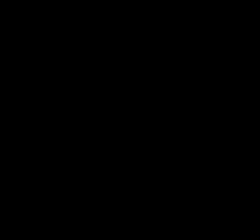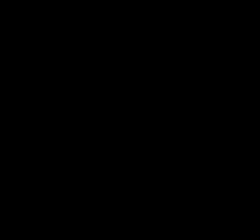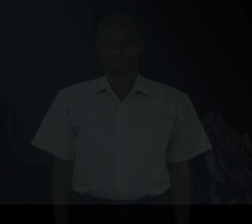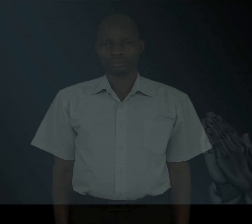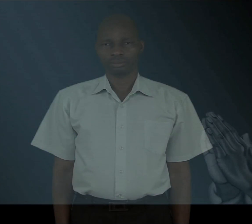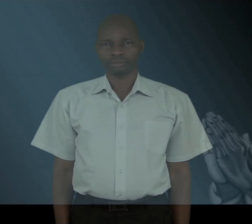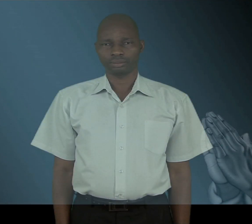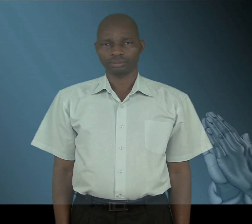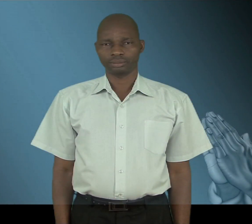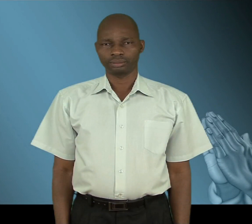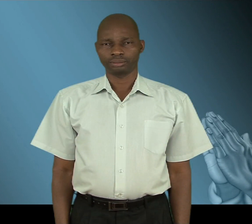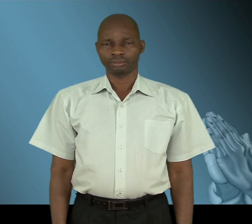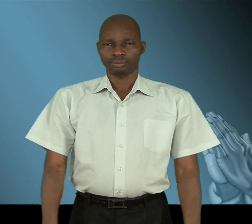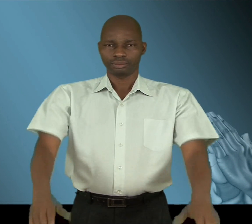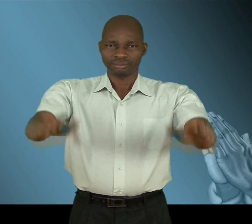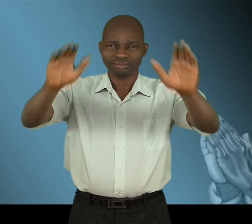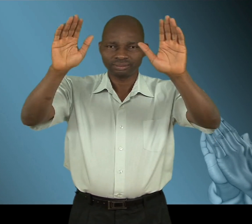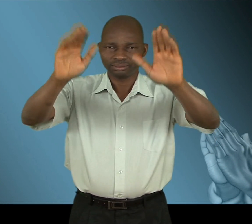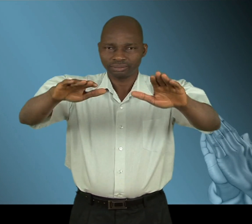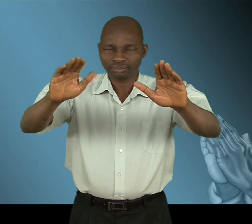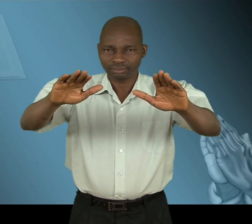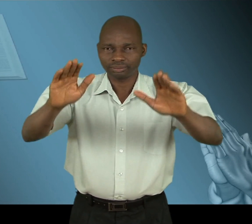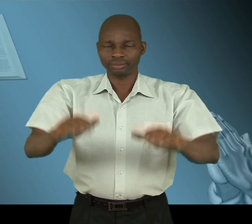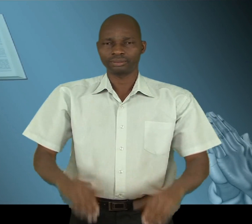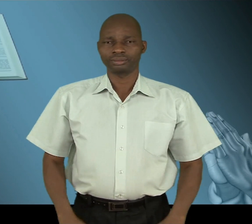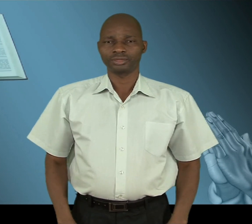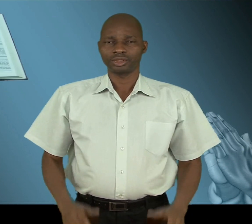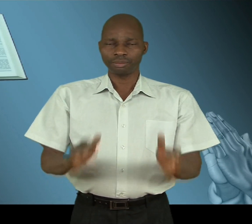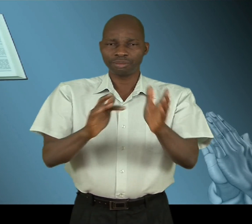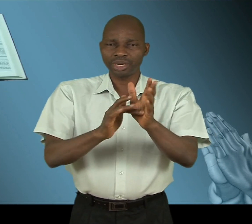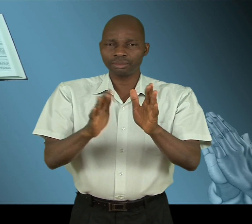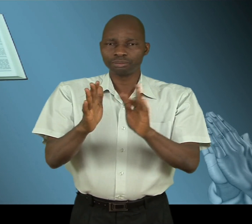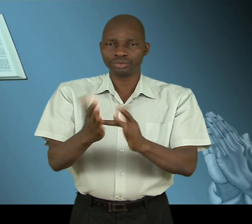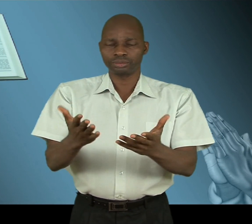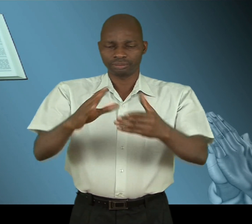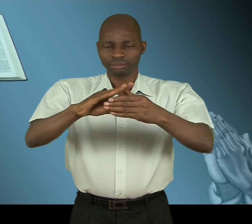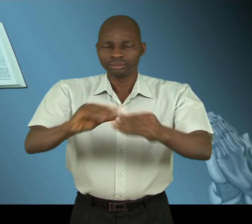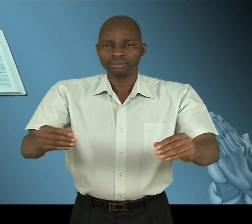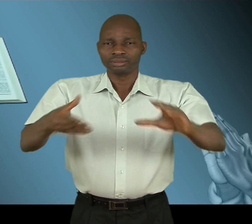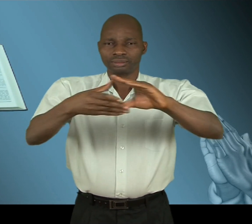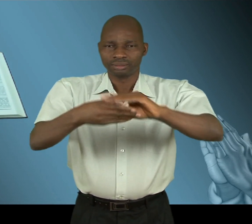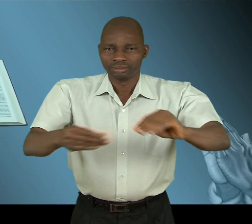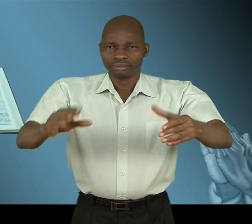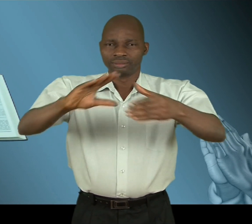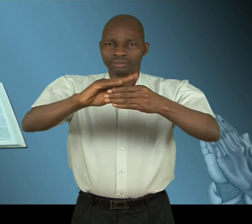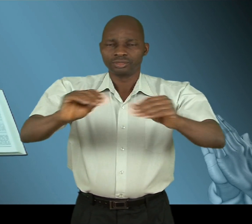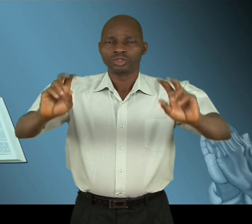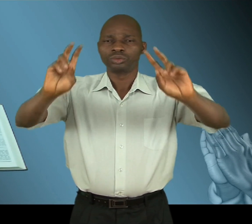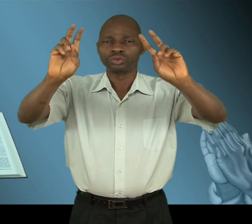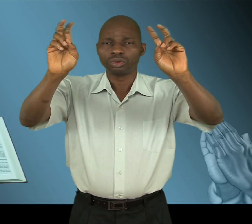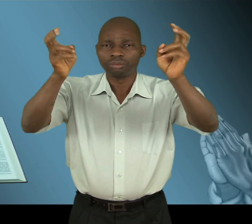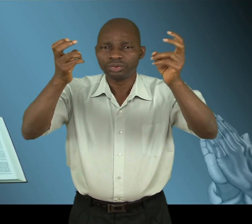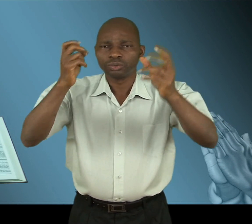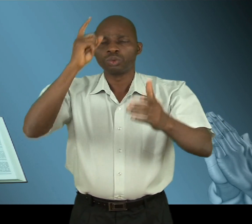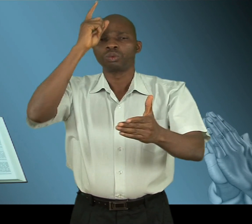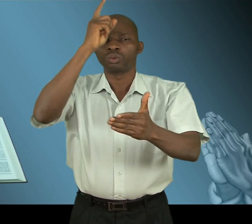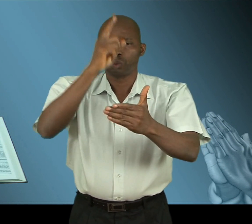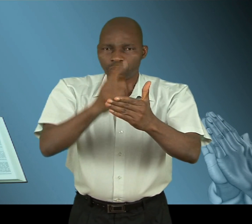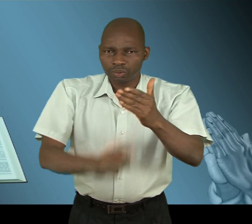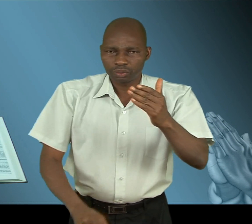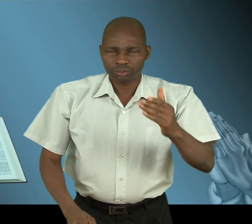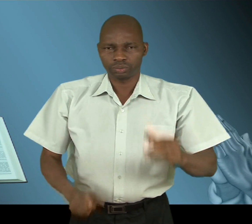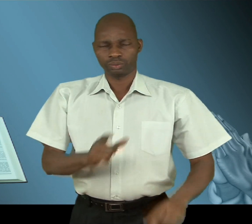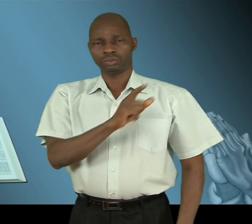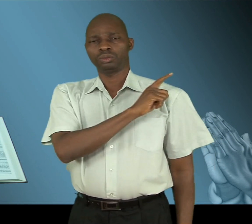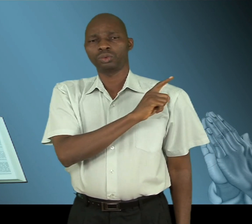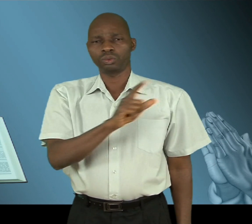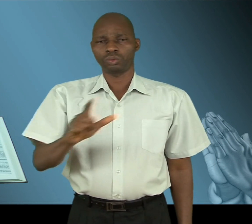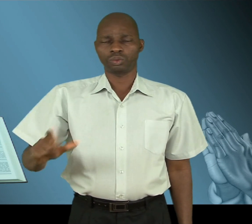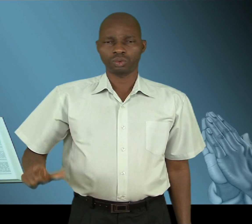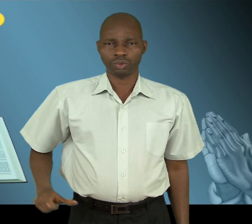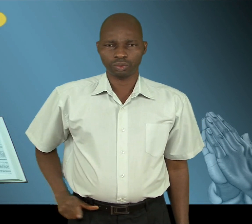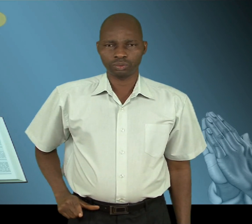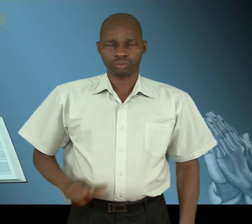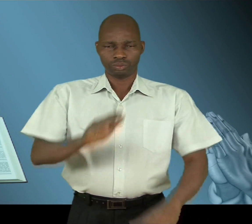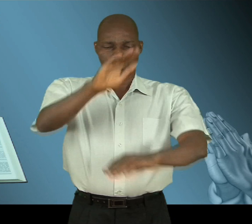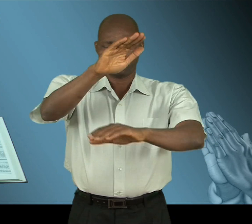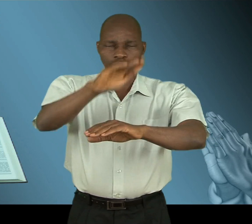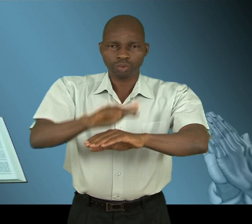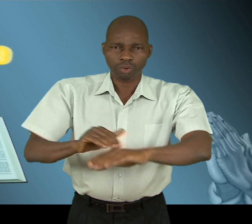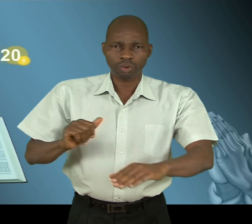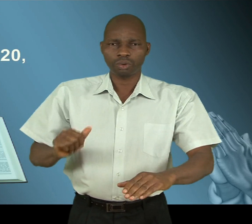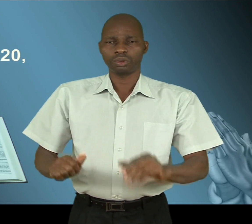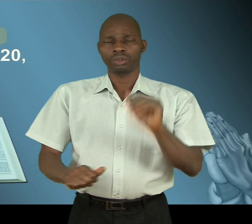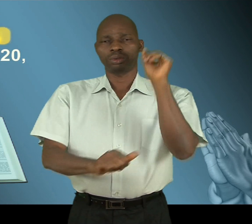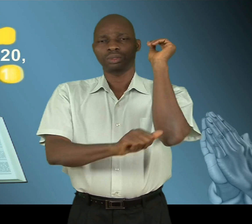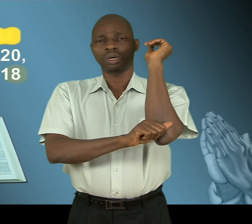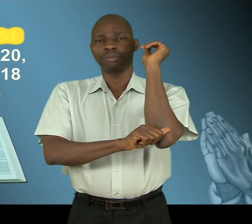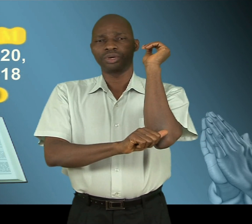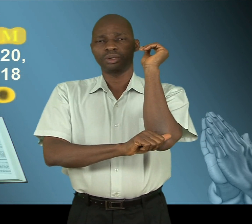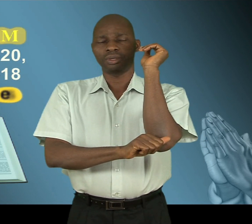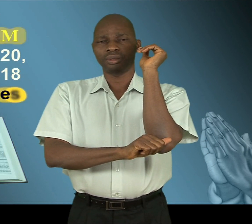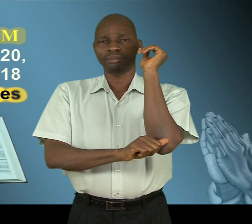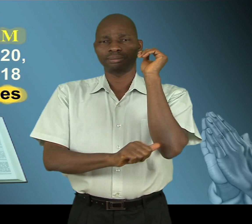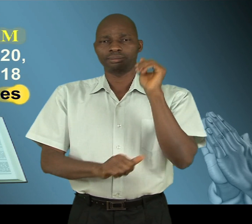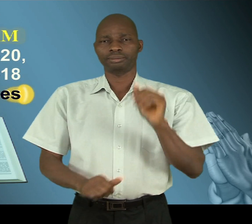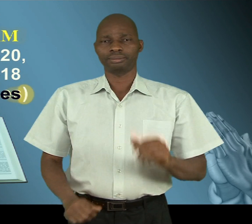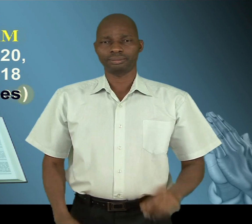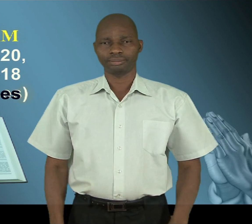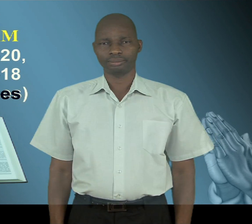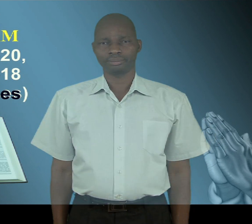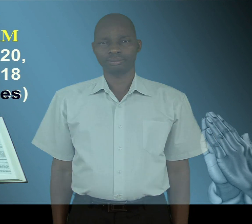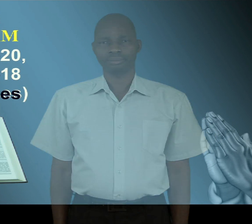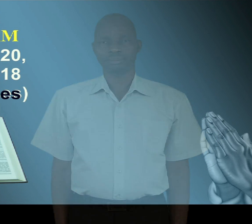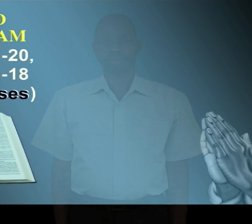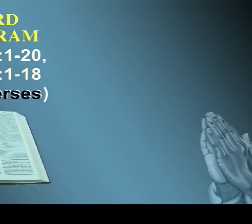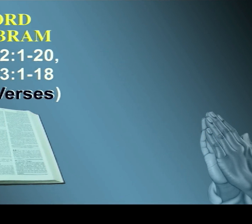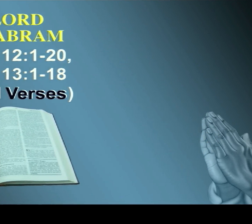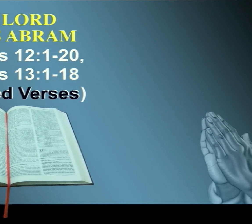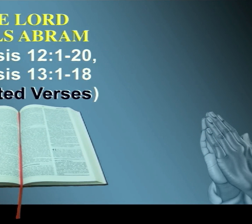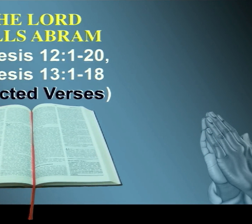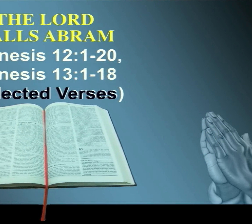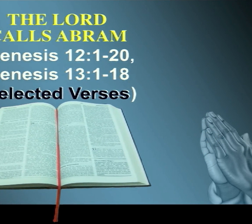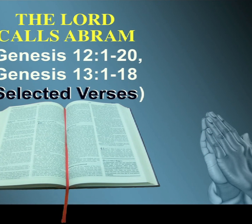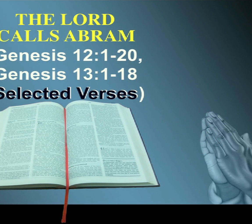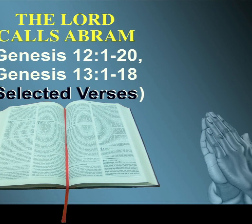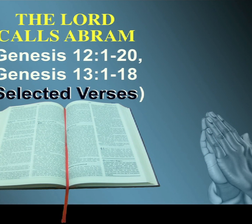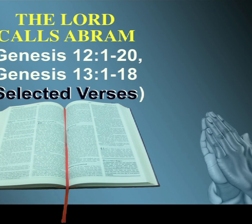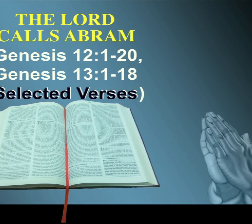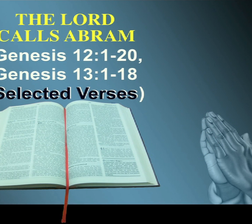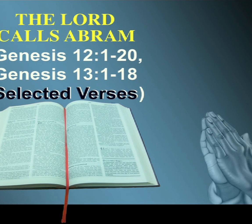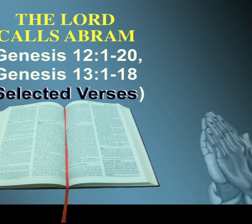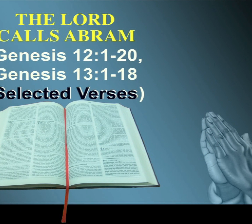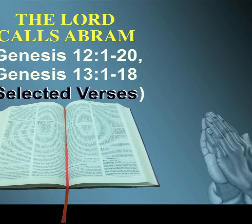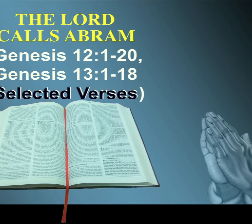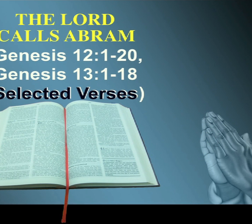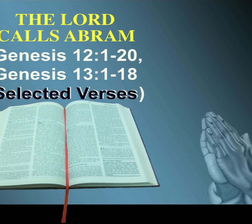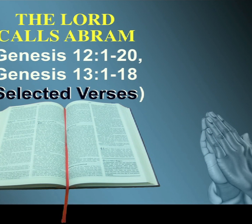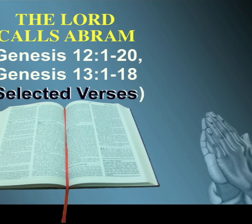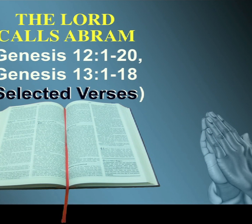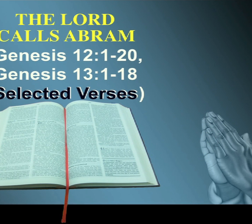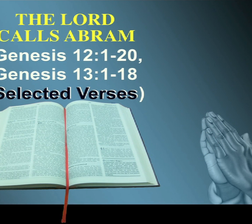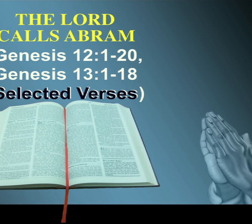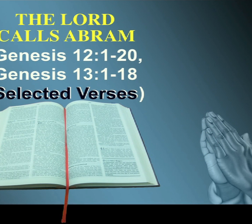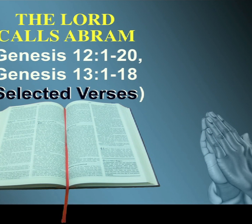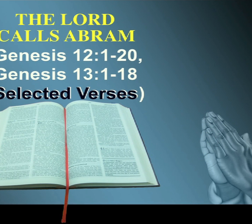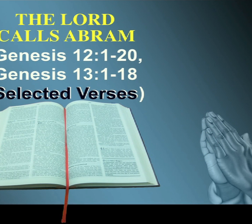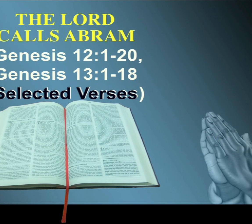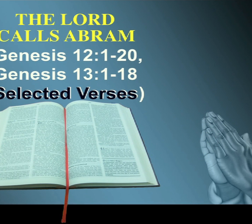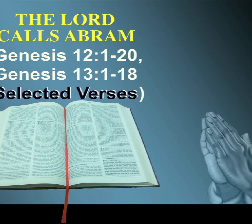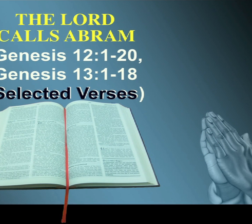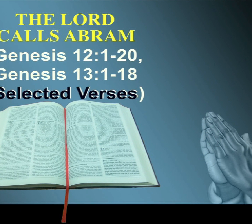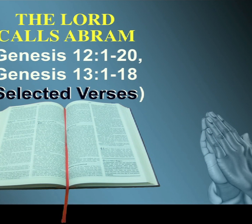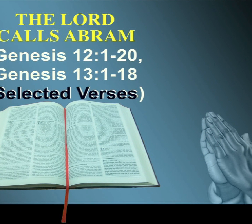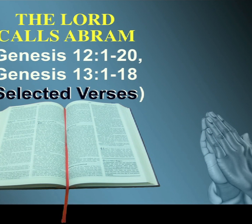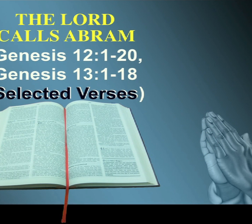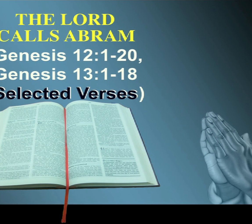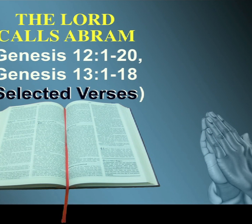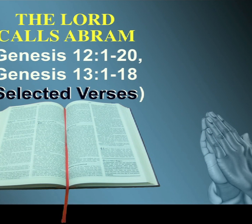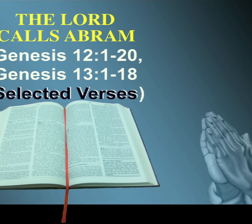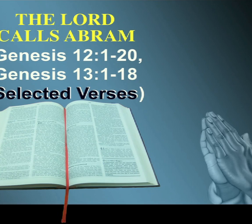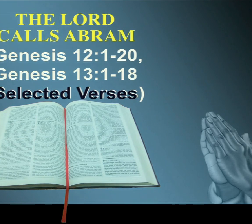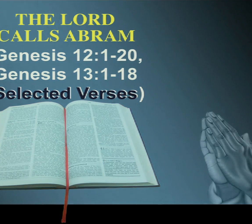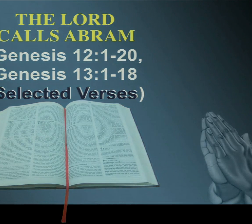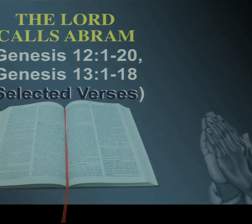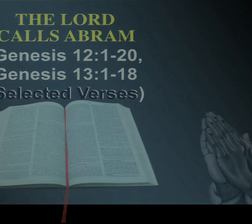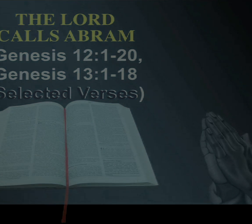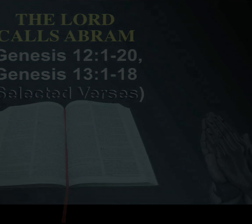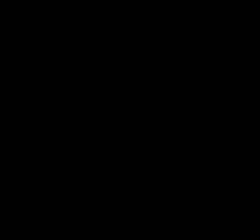The Lord calls Abram